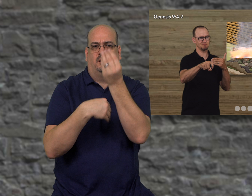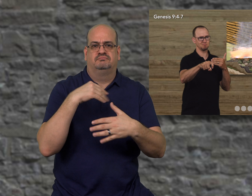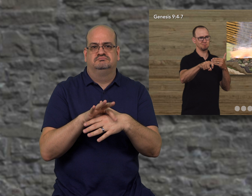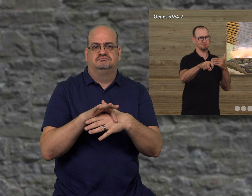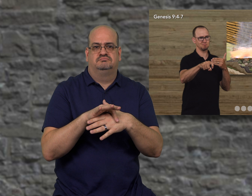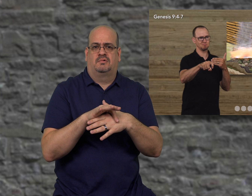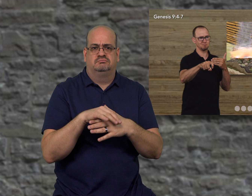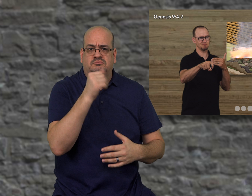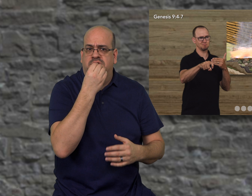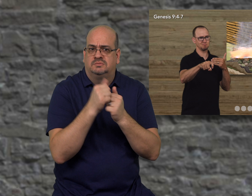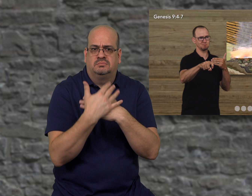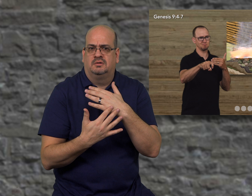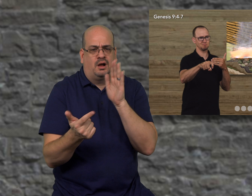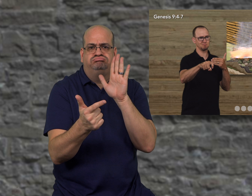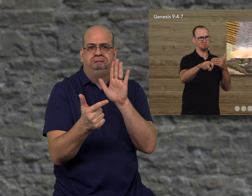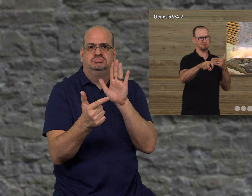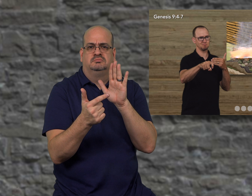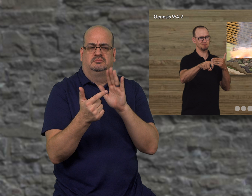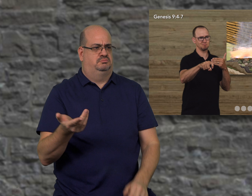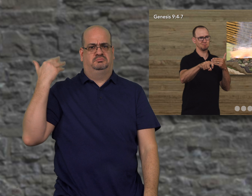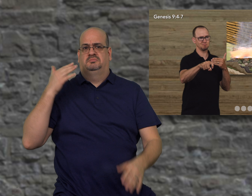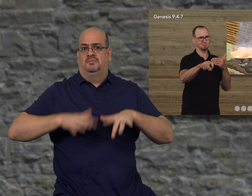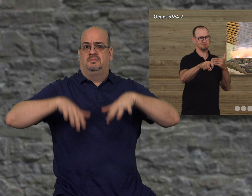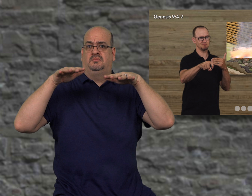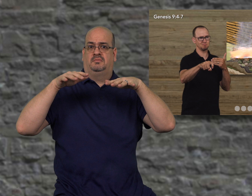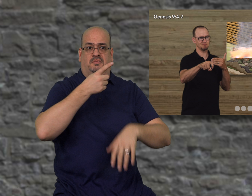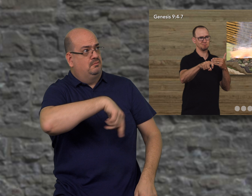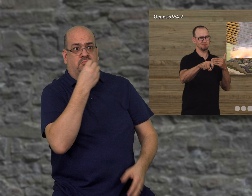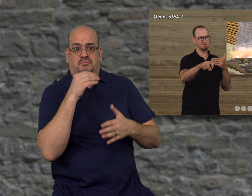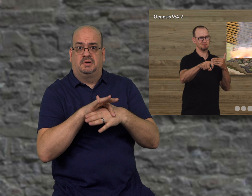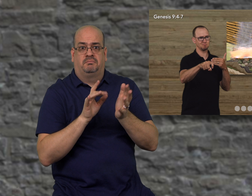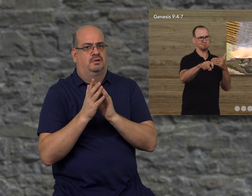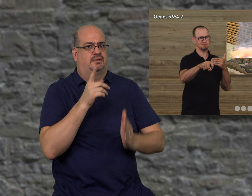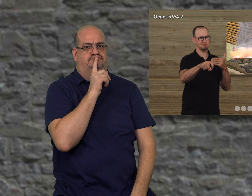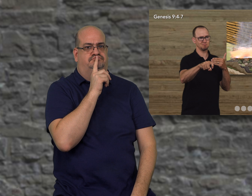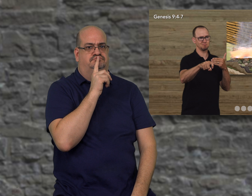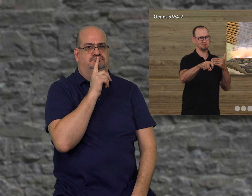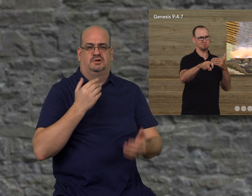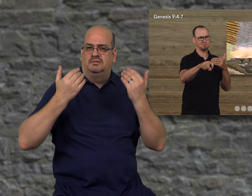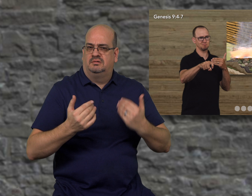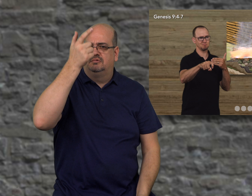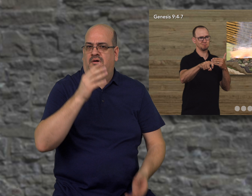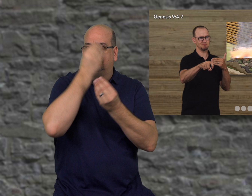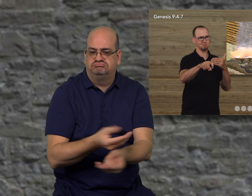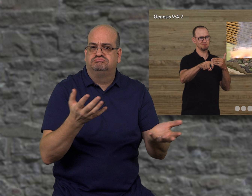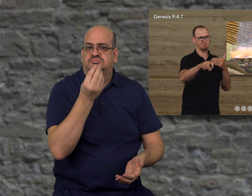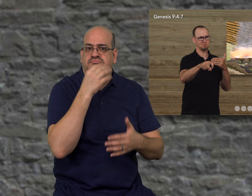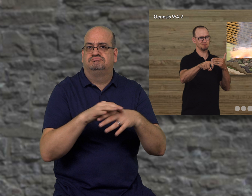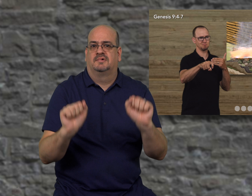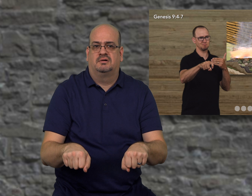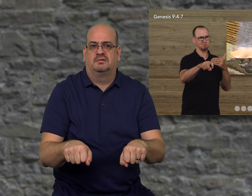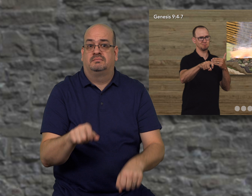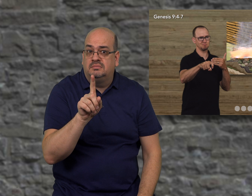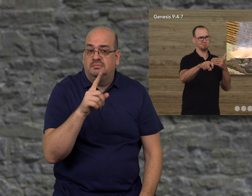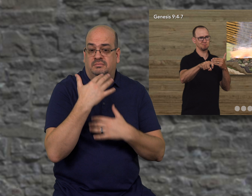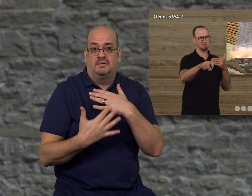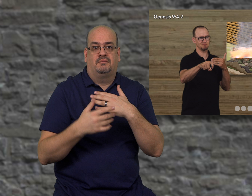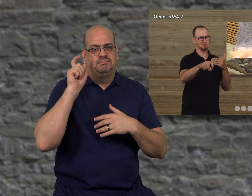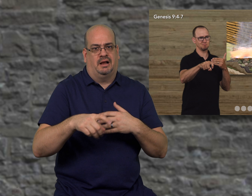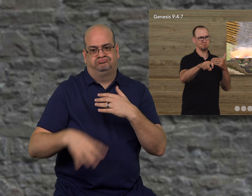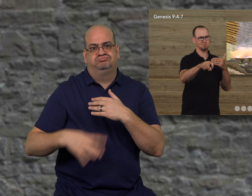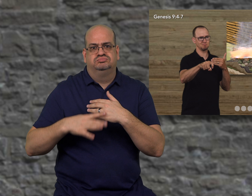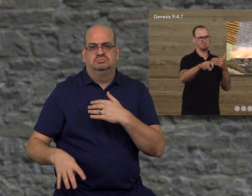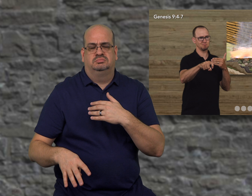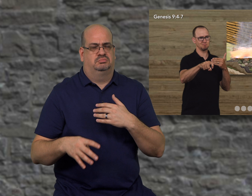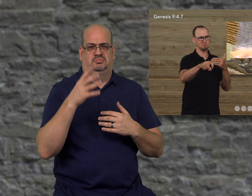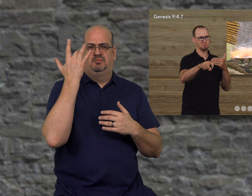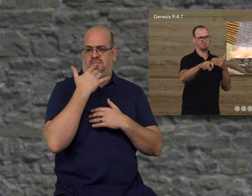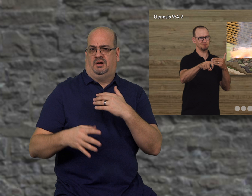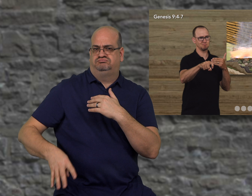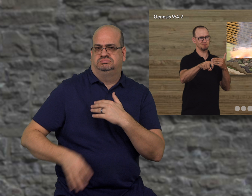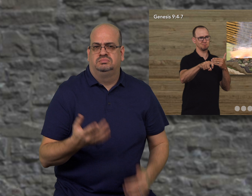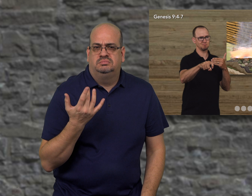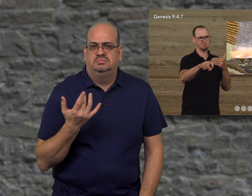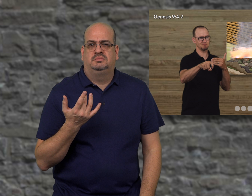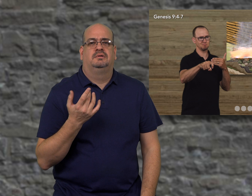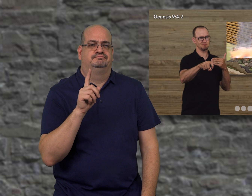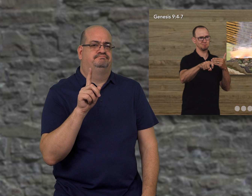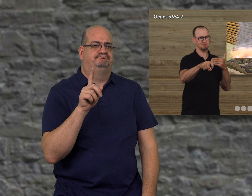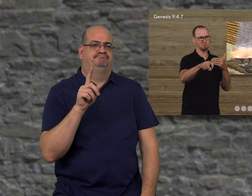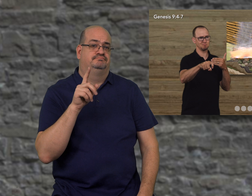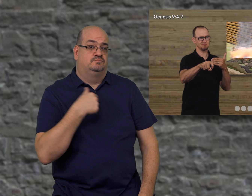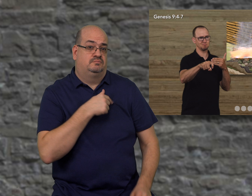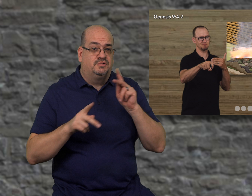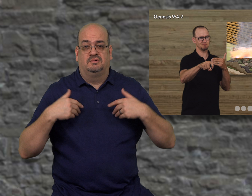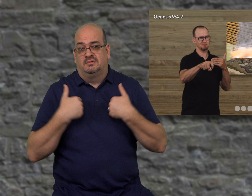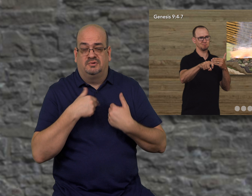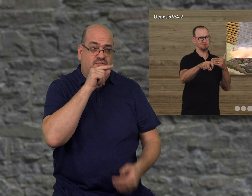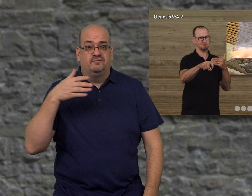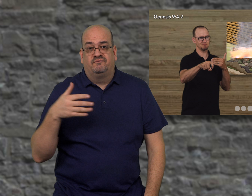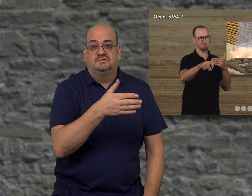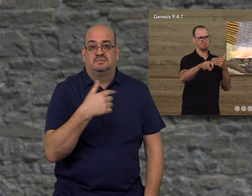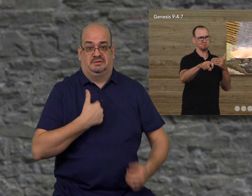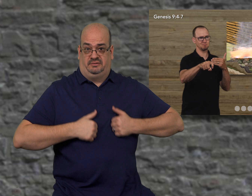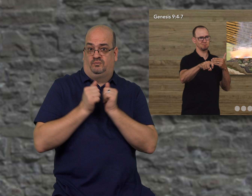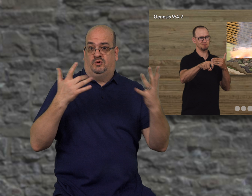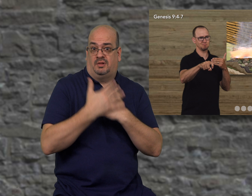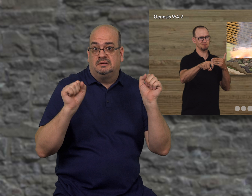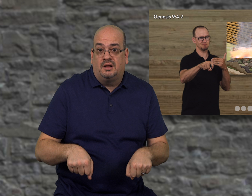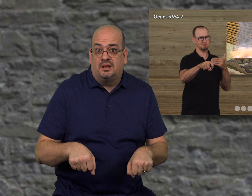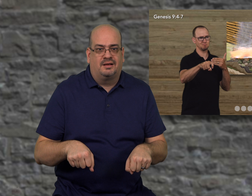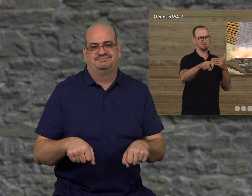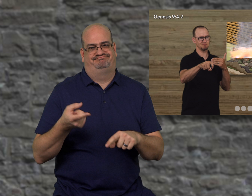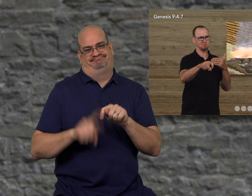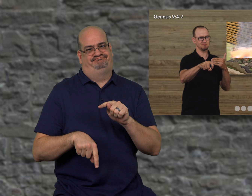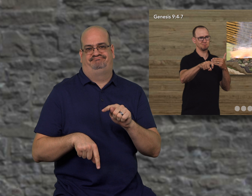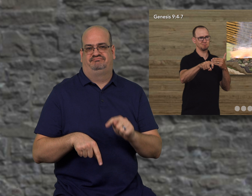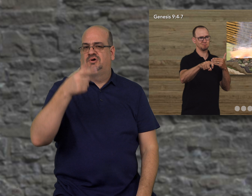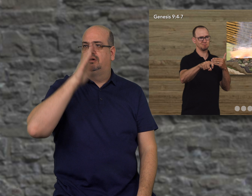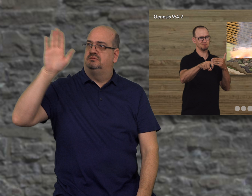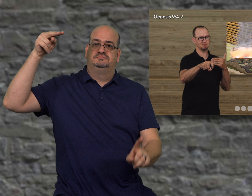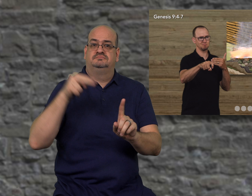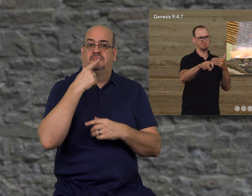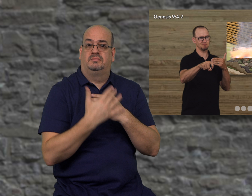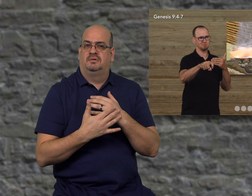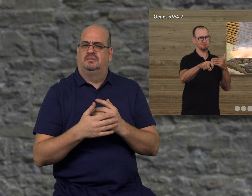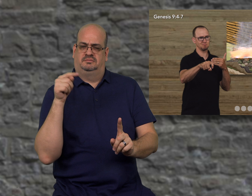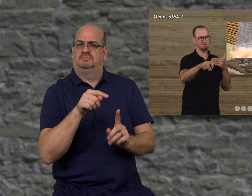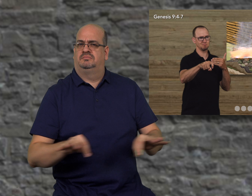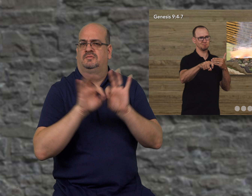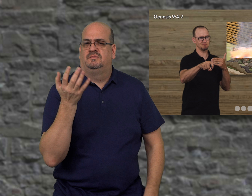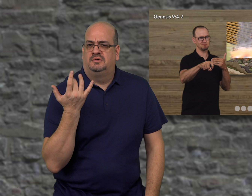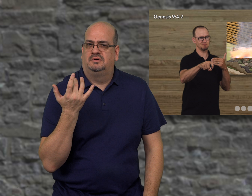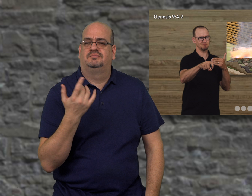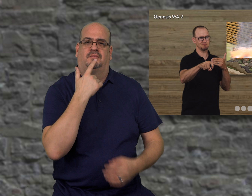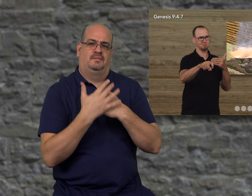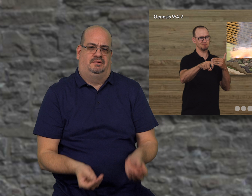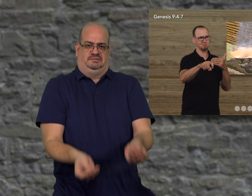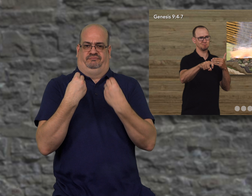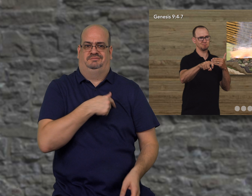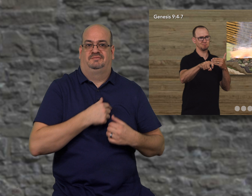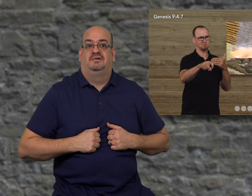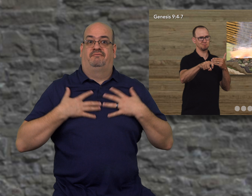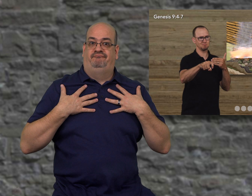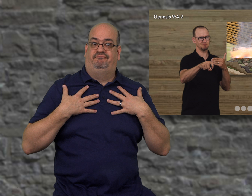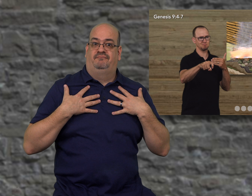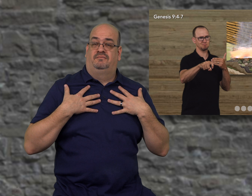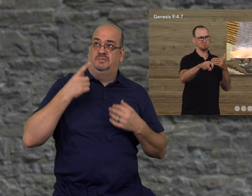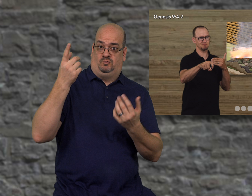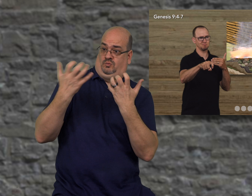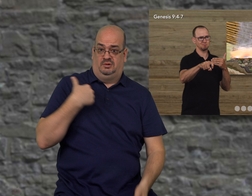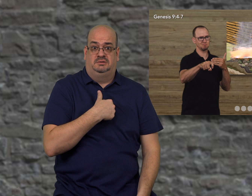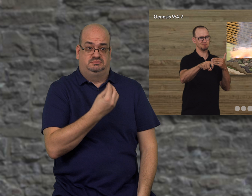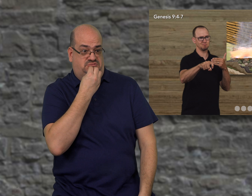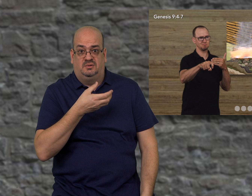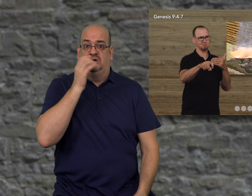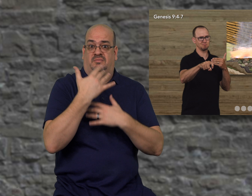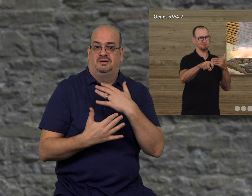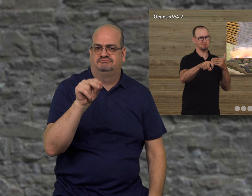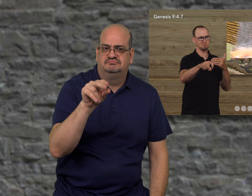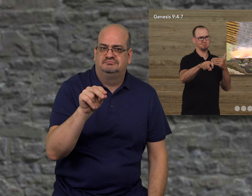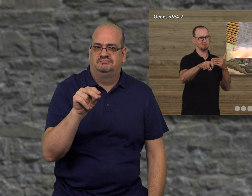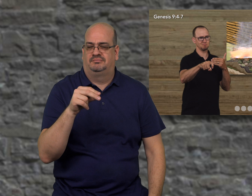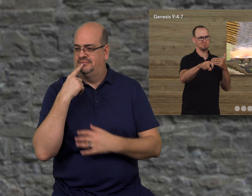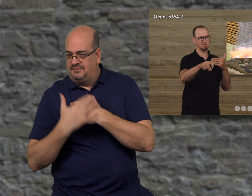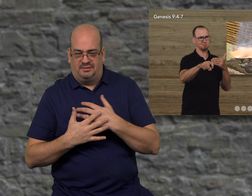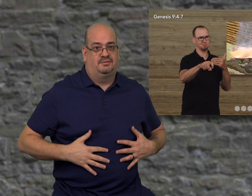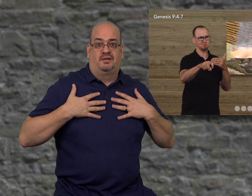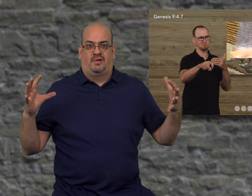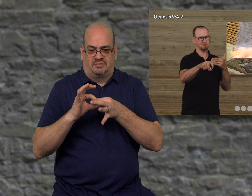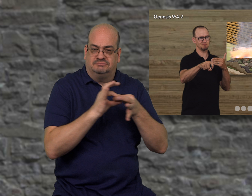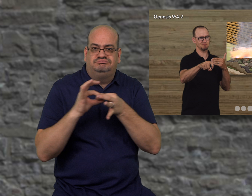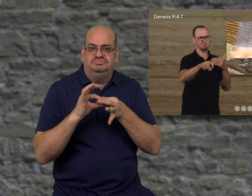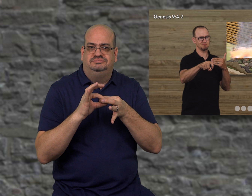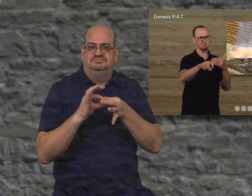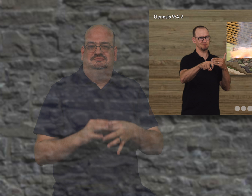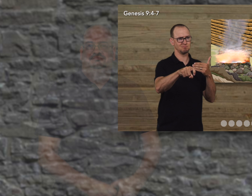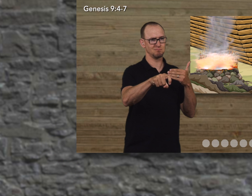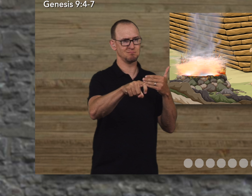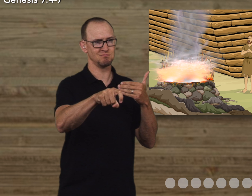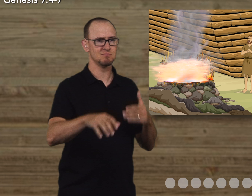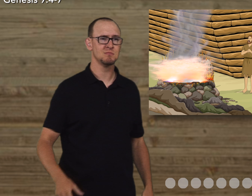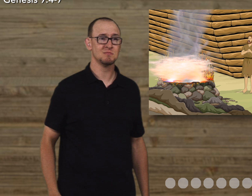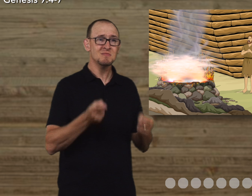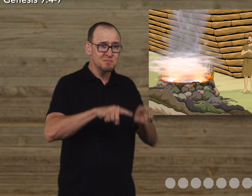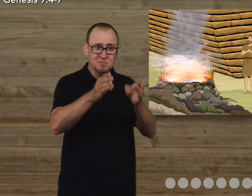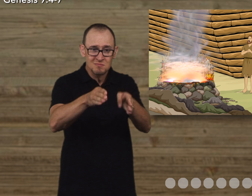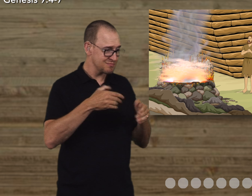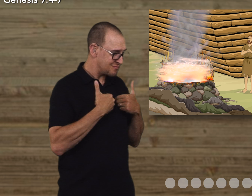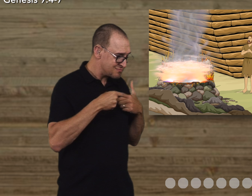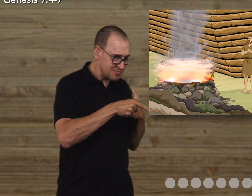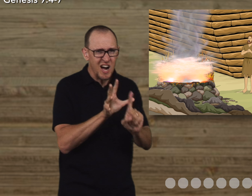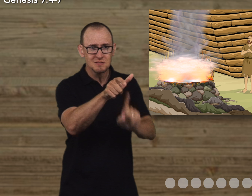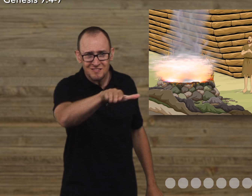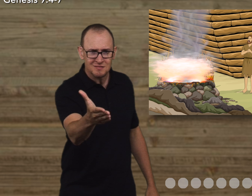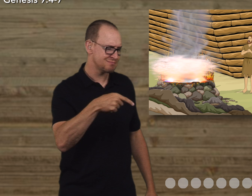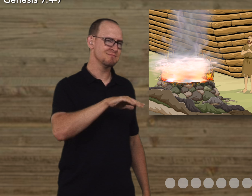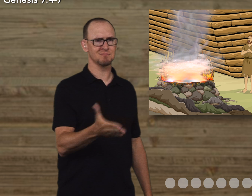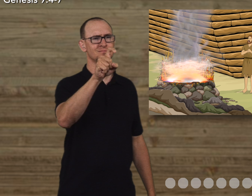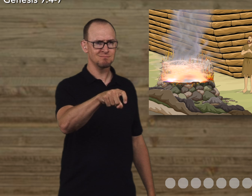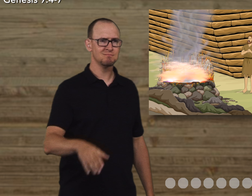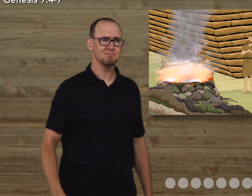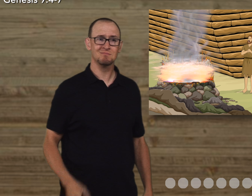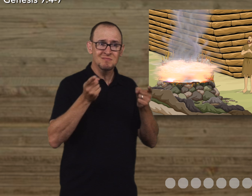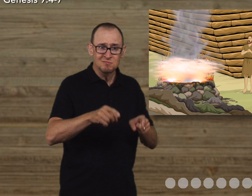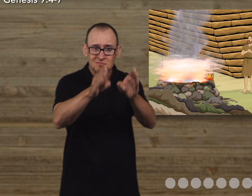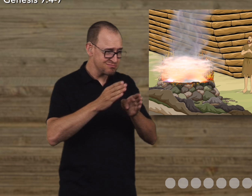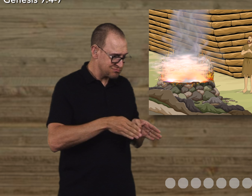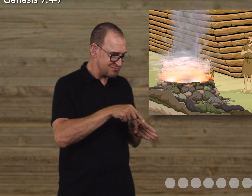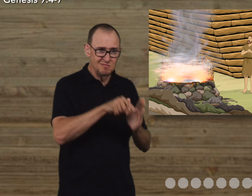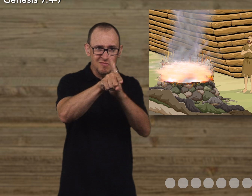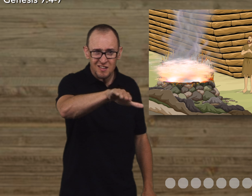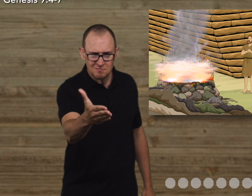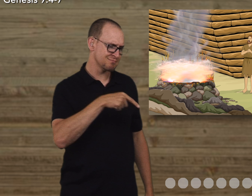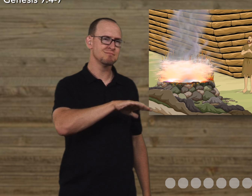And surely I will require the life of any man or beast by whose hand your lifeblood is shed.